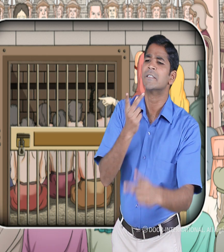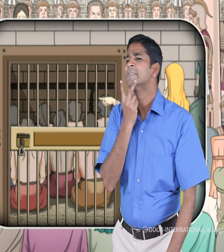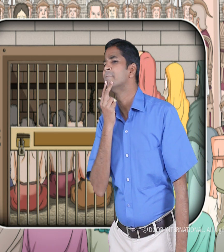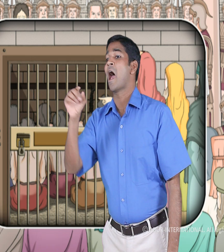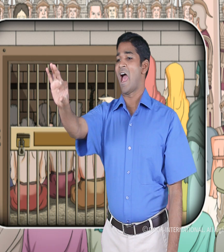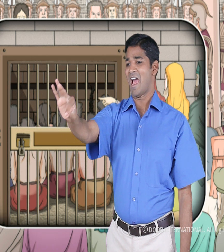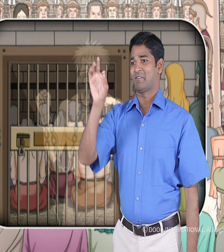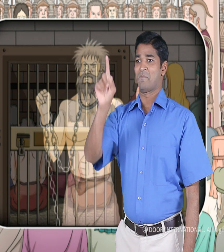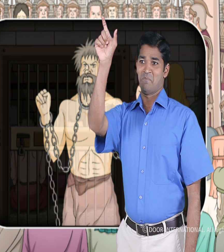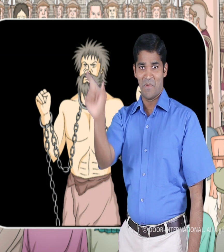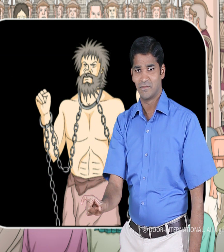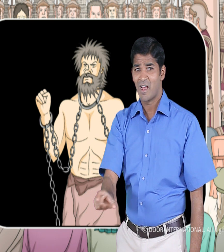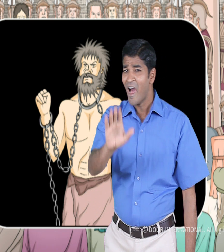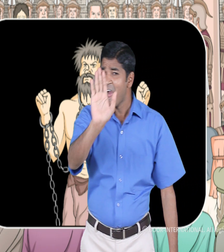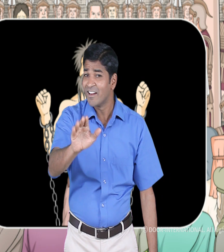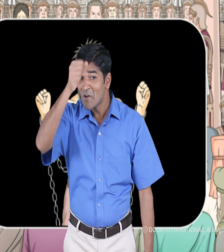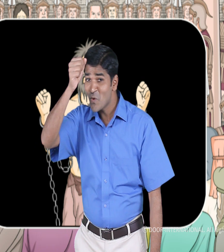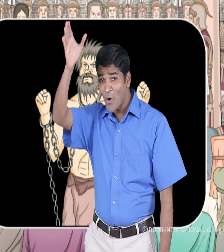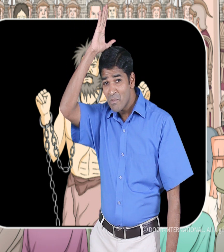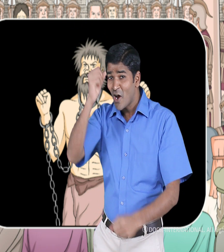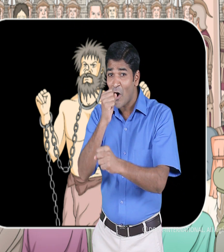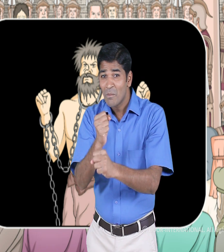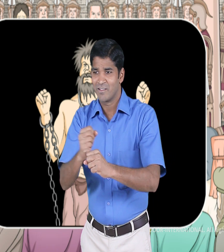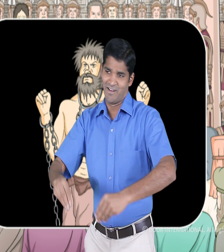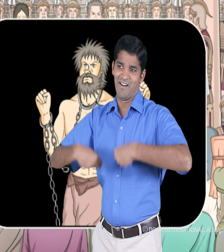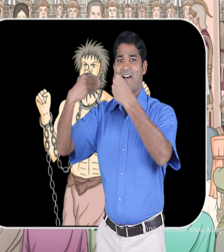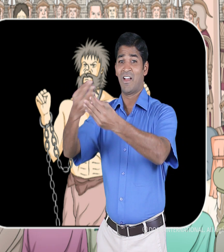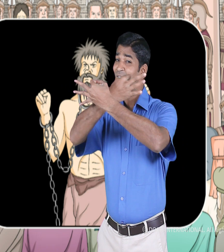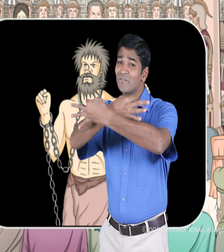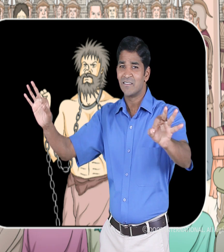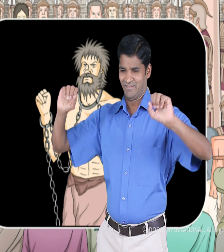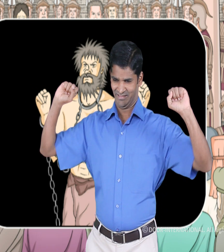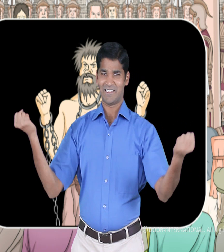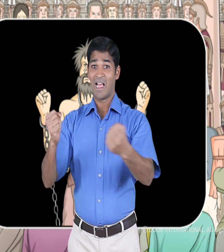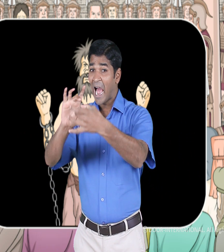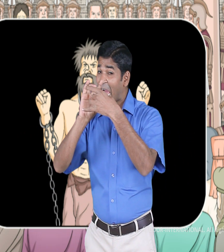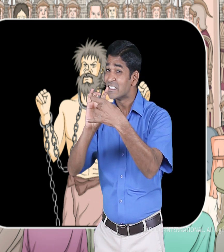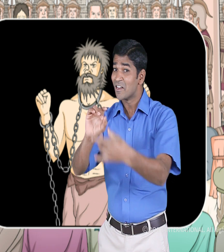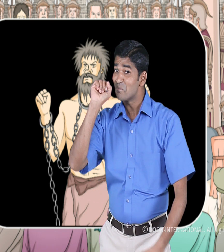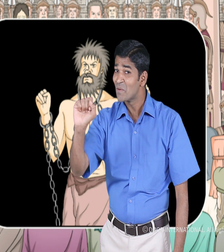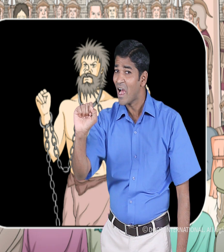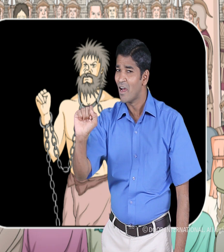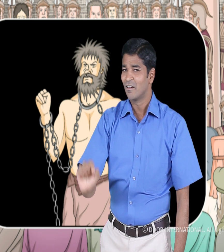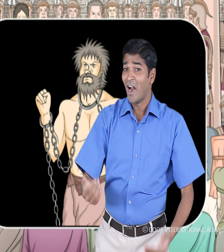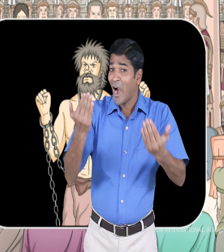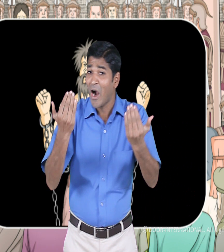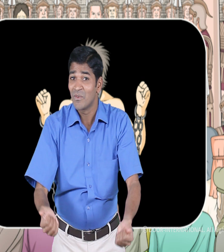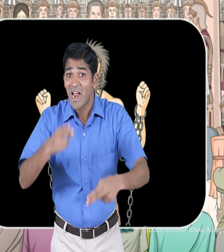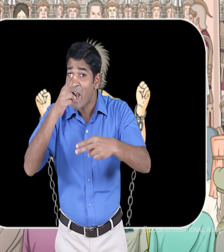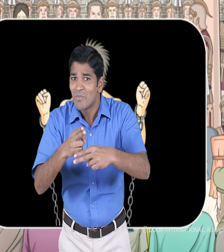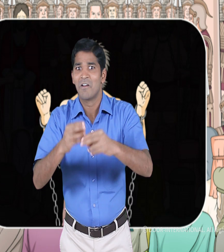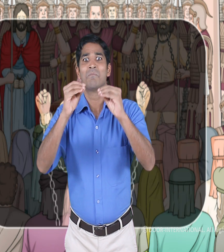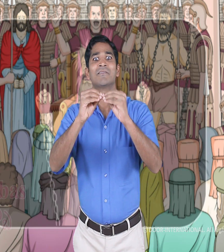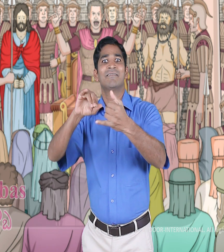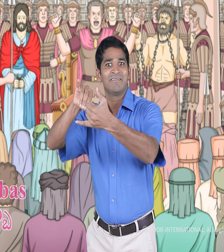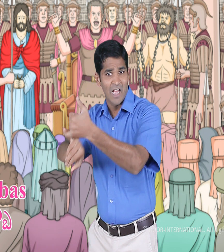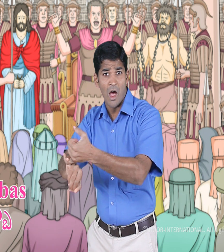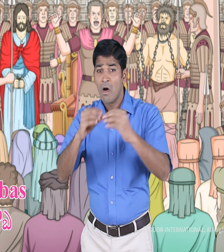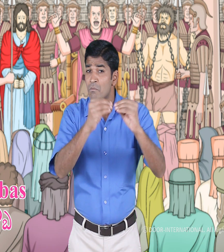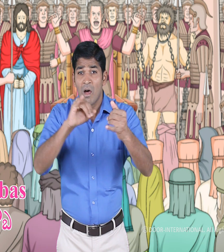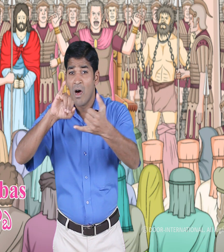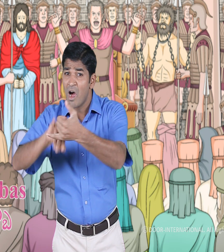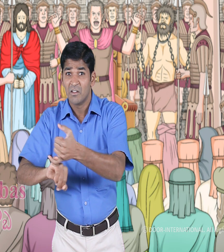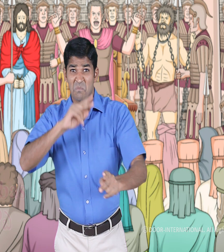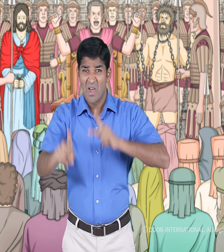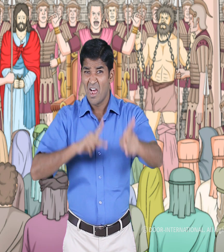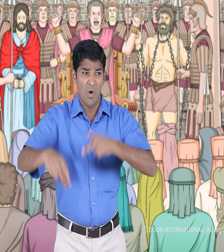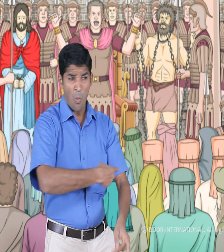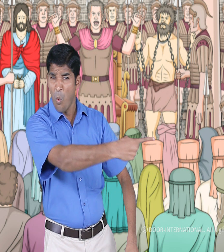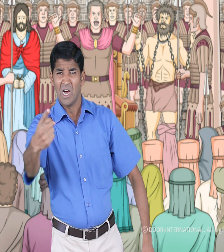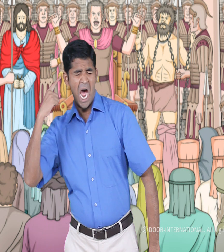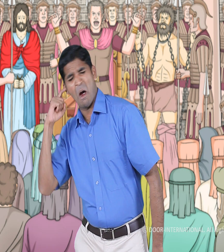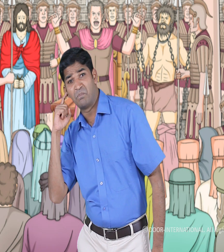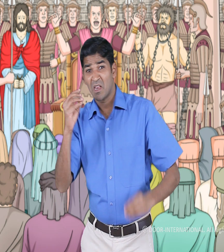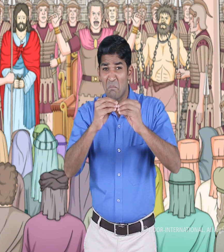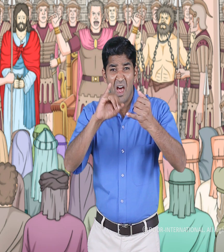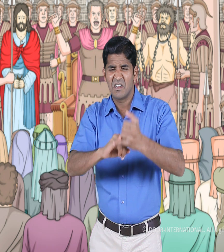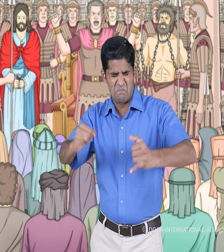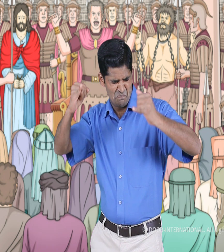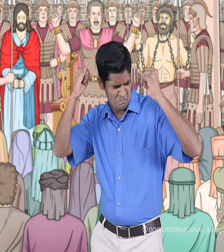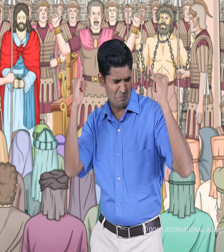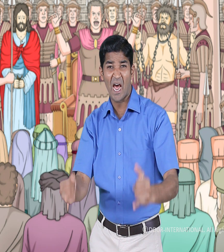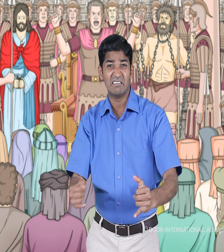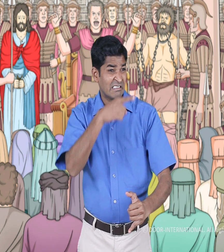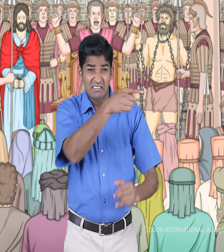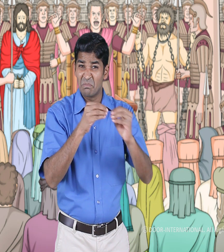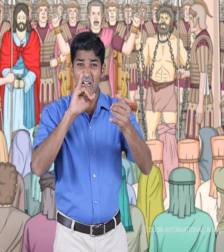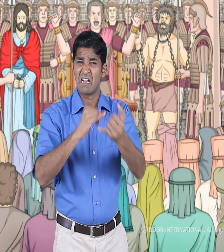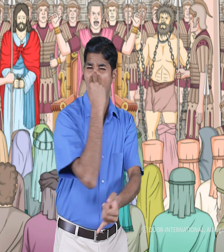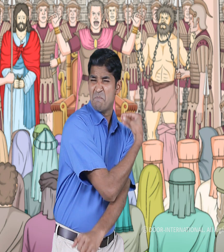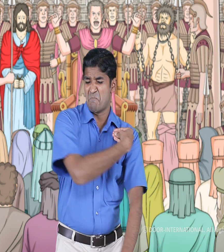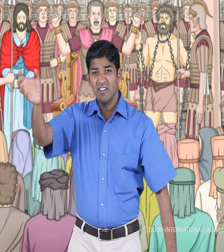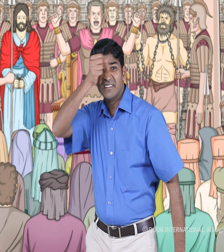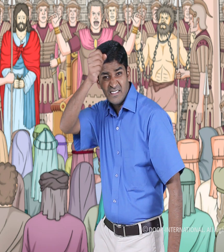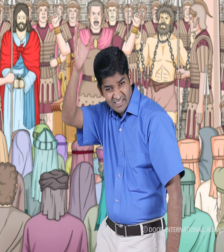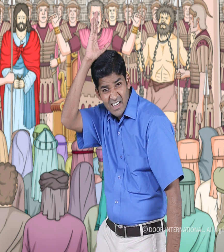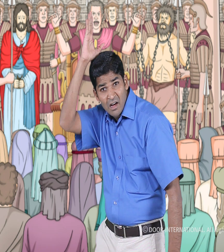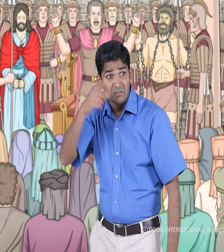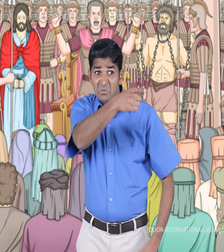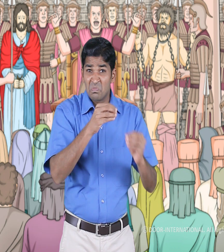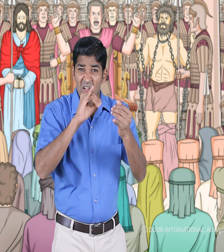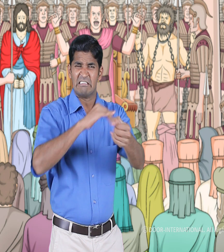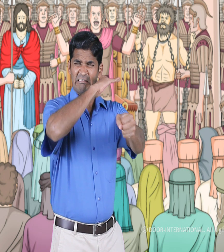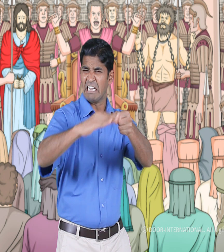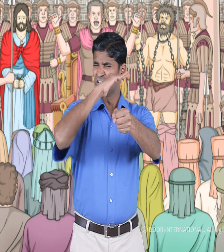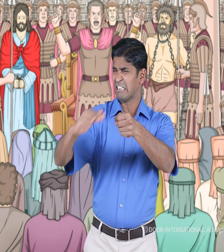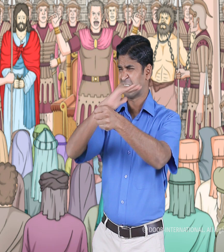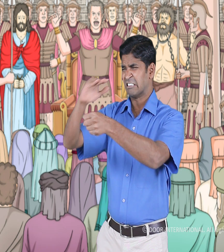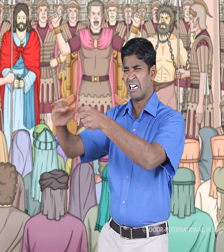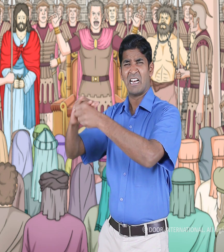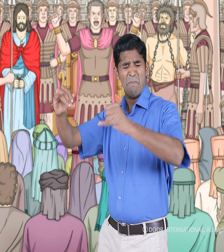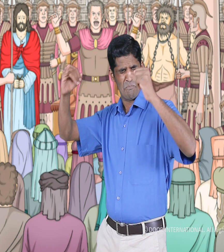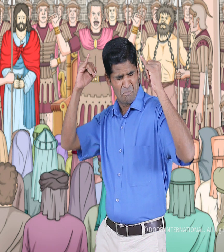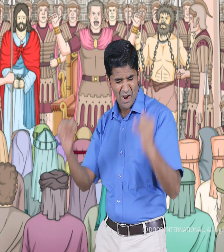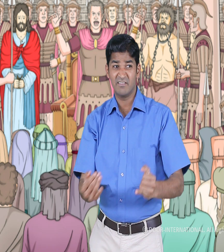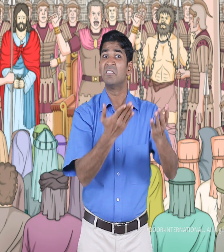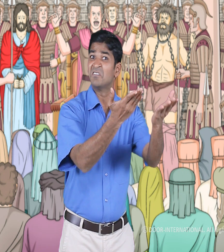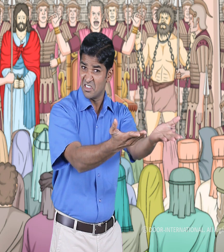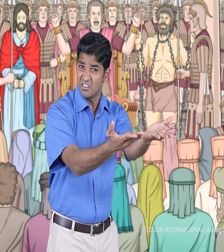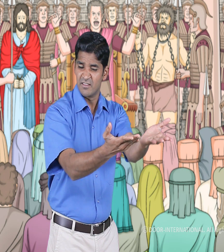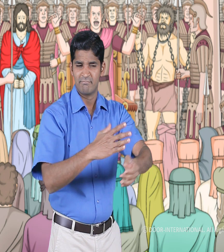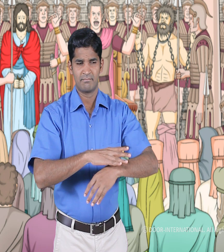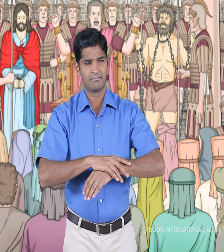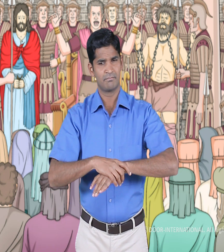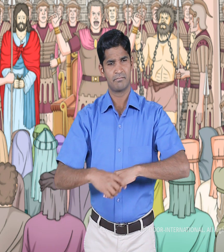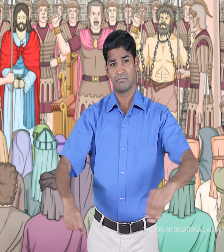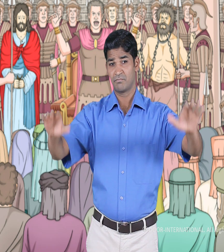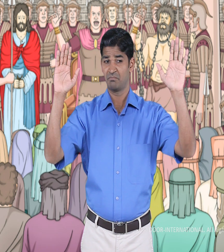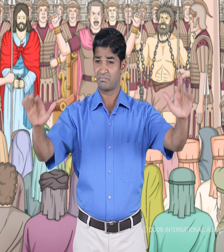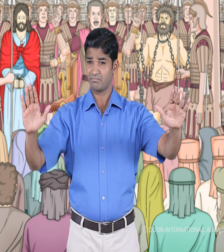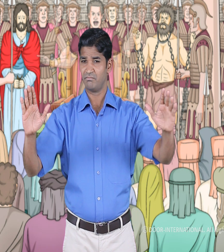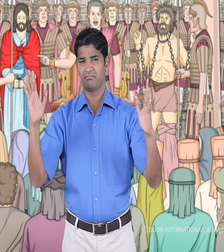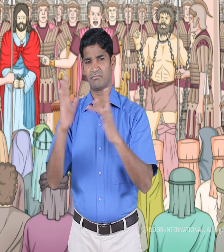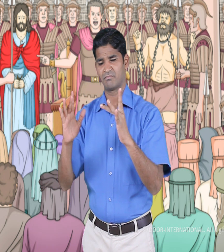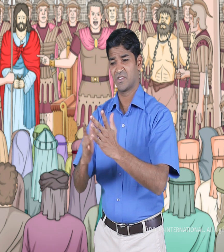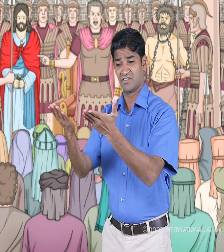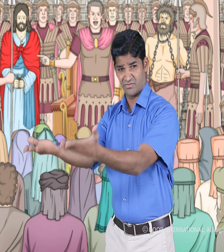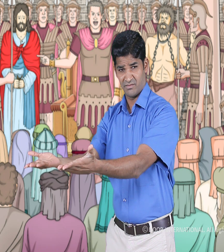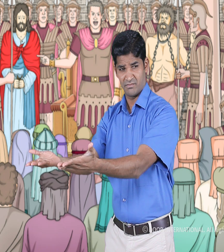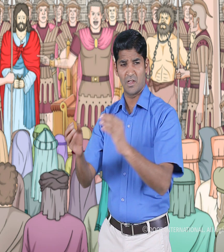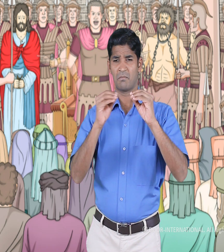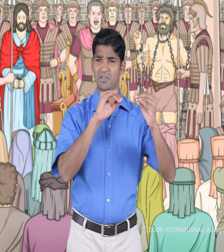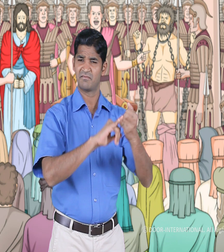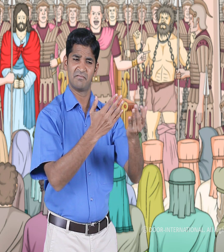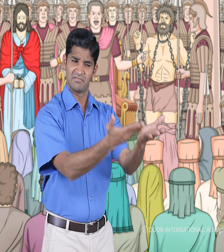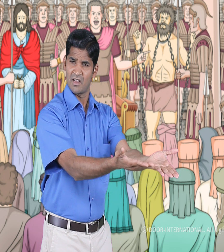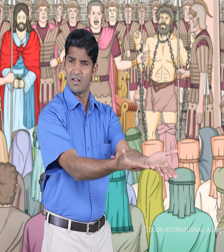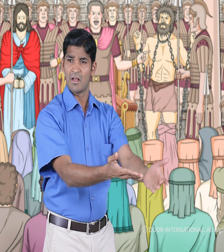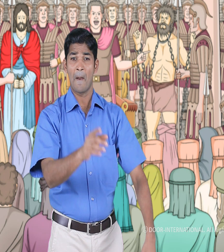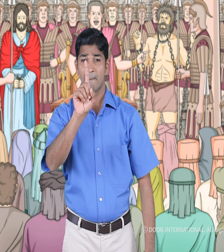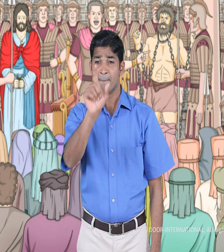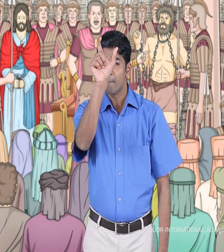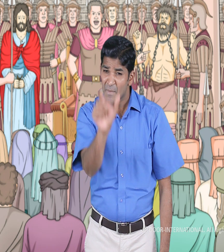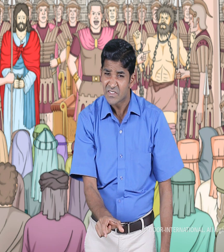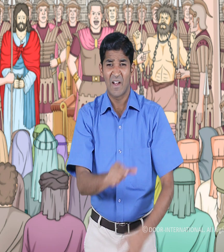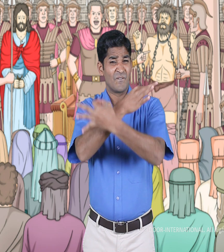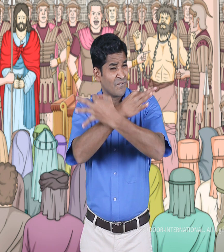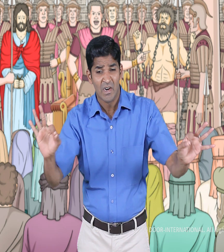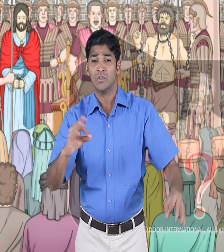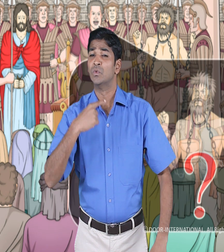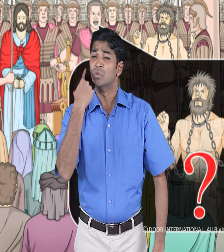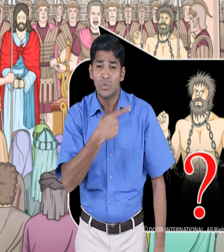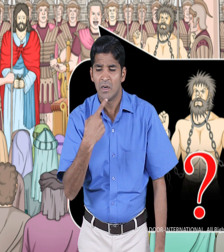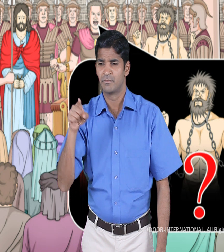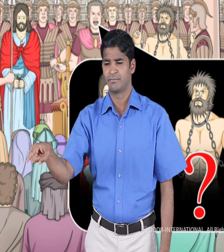At that time they were holding a notorious prisoner named Barabbas.